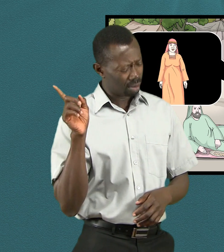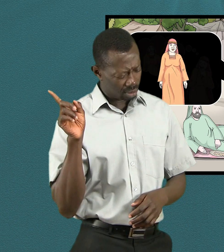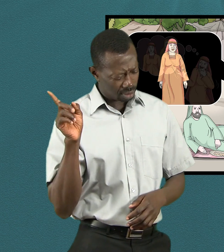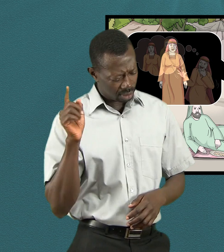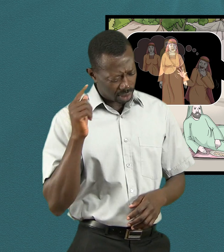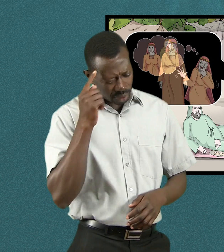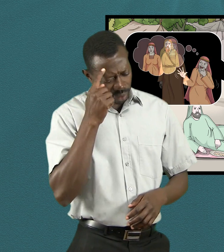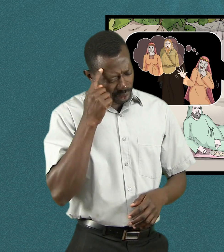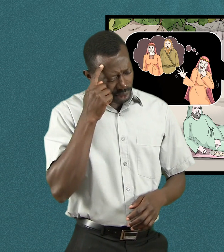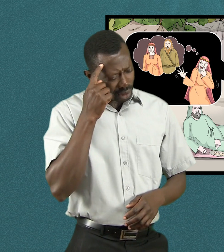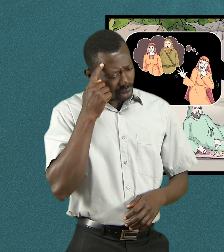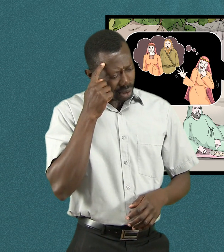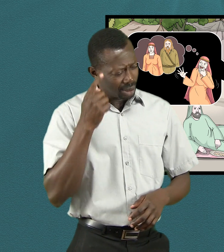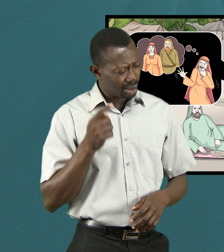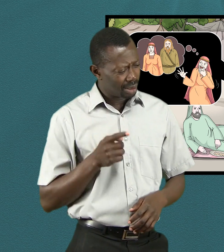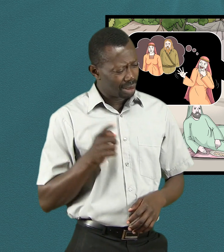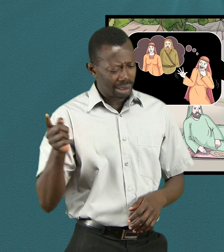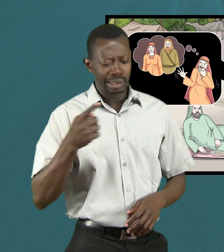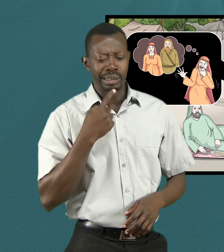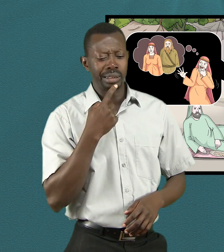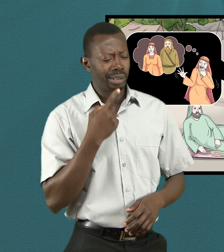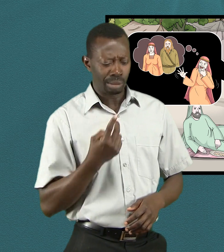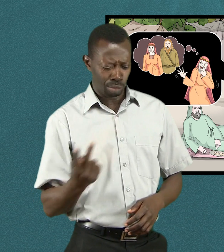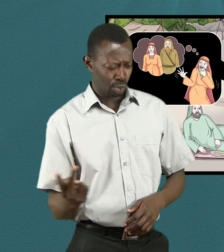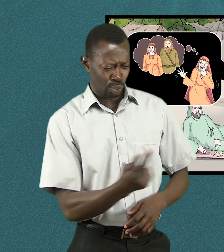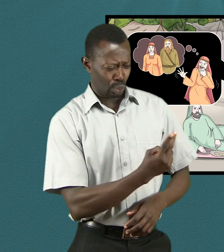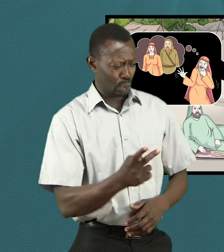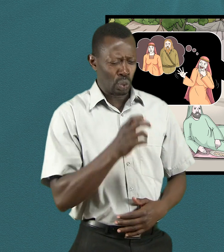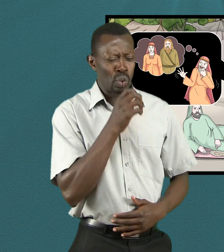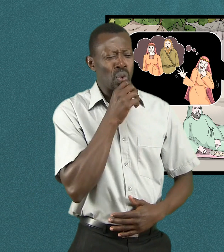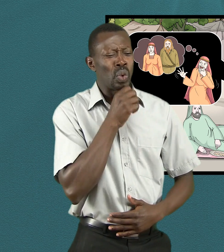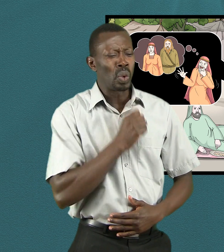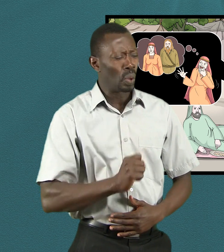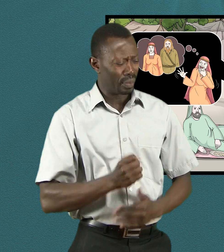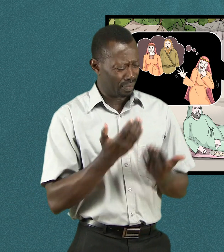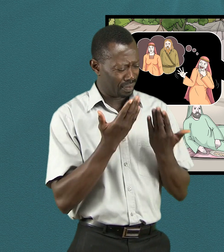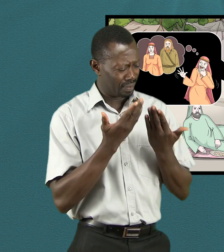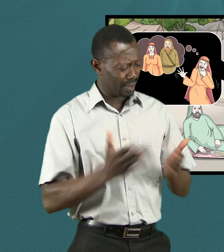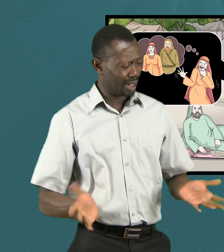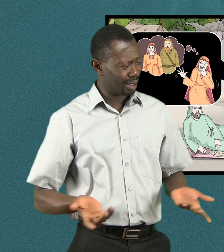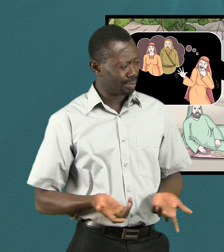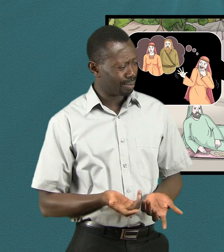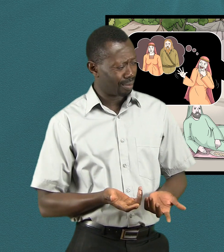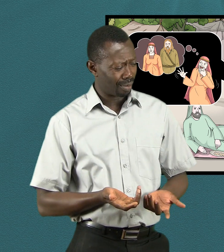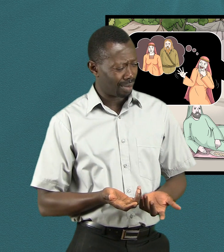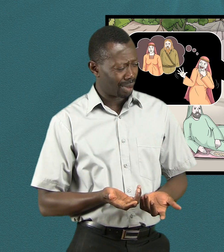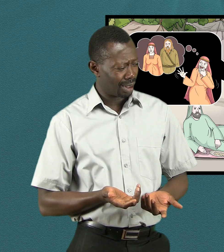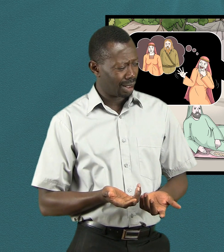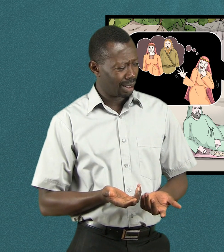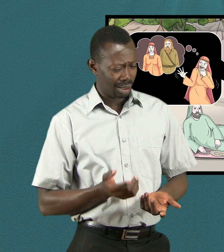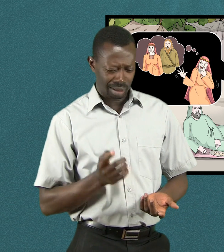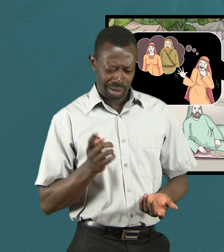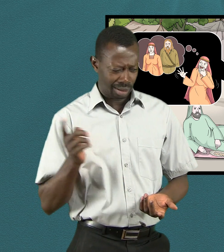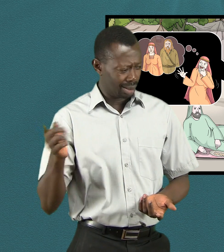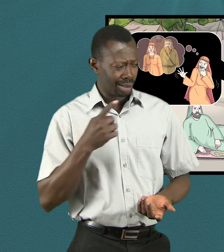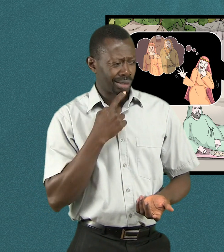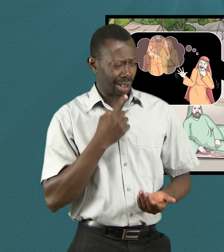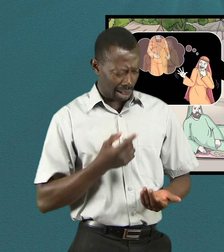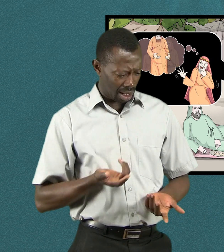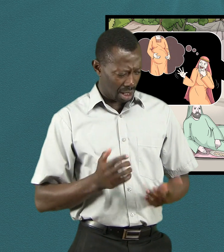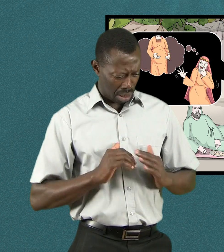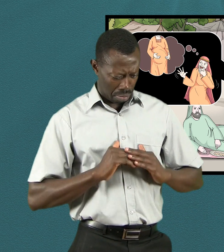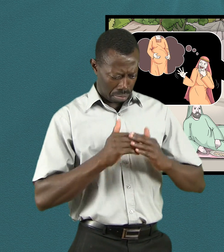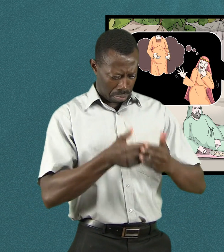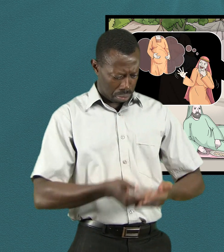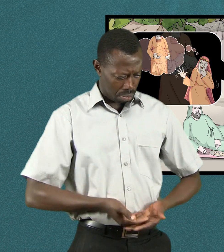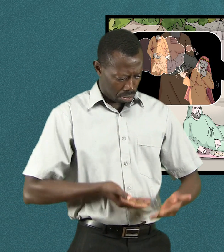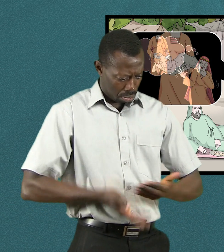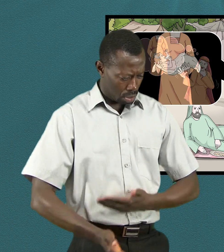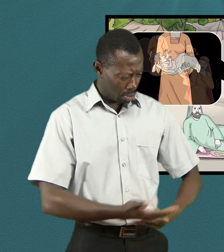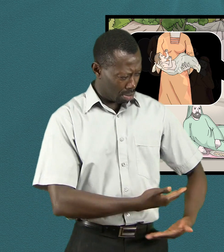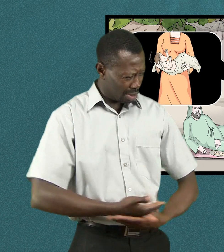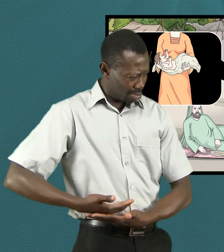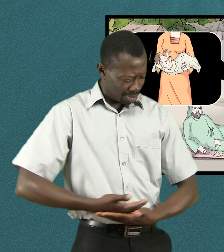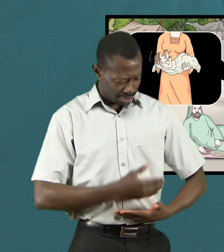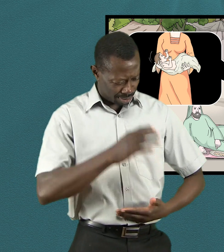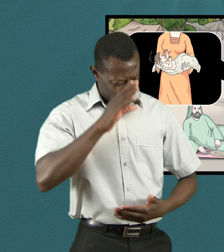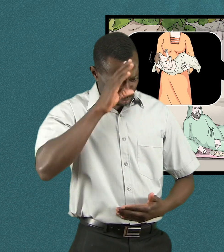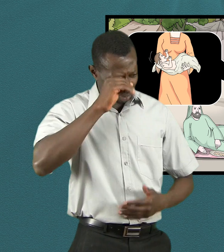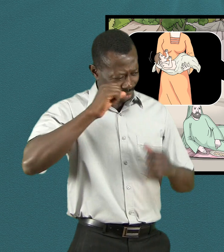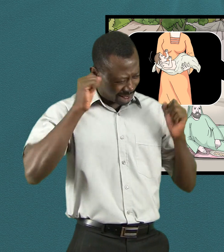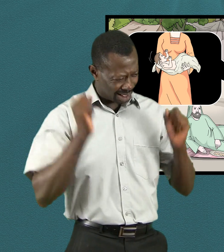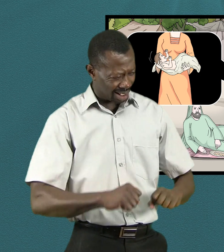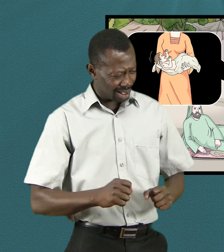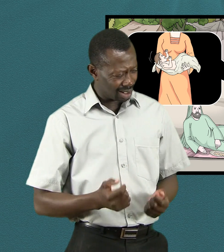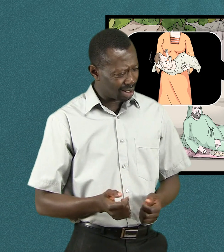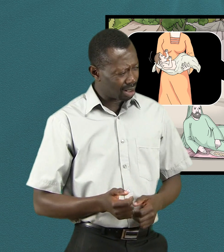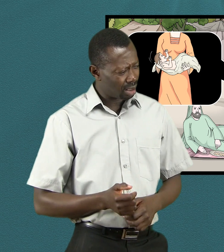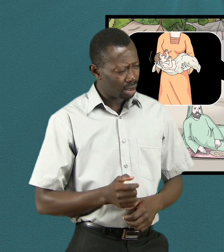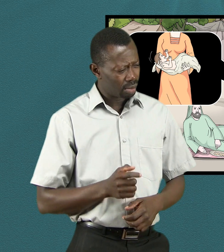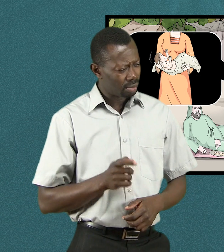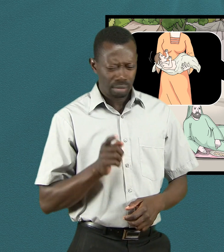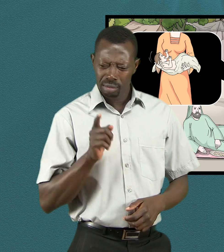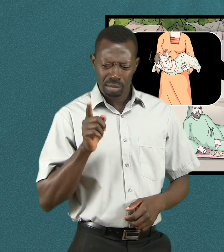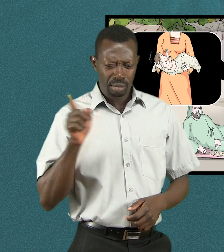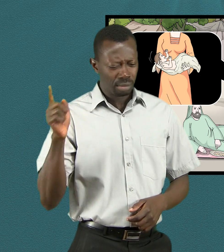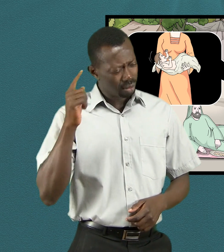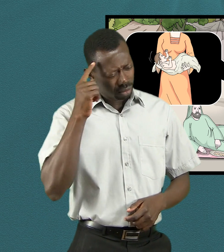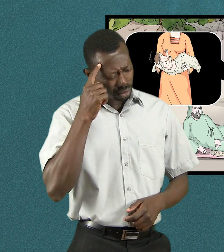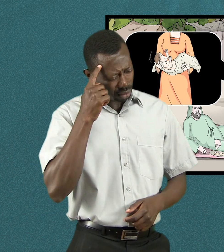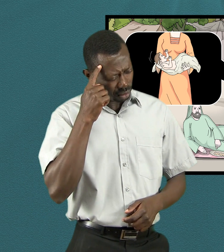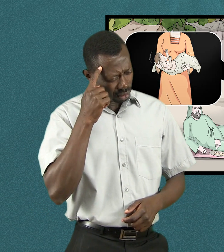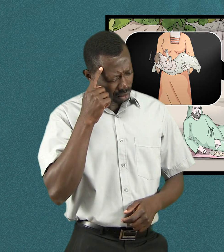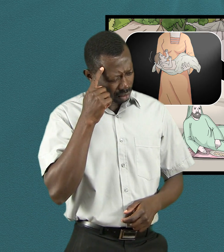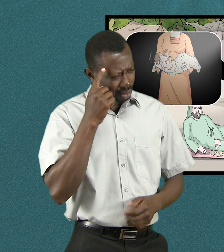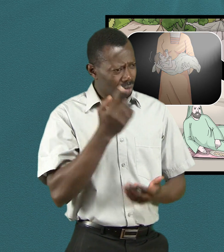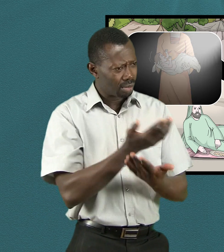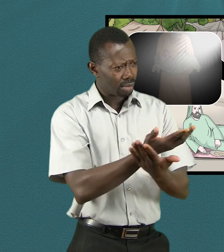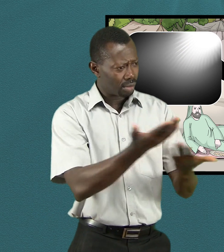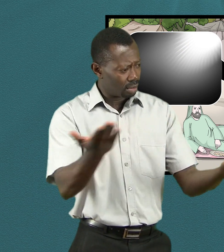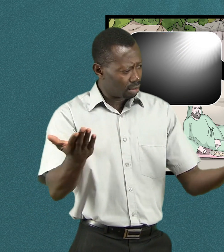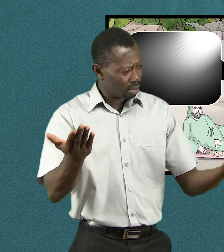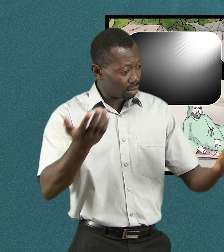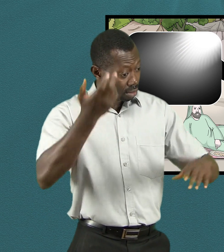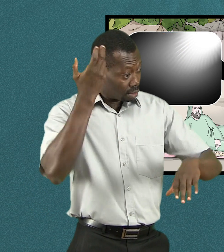And the LORD asked Abraham, “Why did Sarah laugh and say, ‘Can I really bear a child when I am old?’